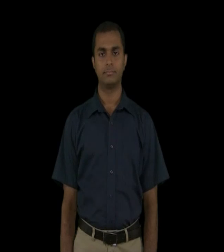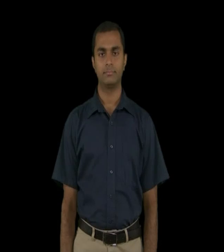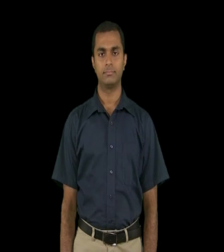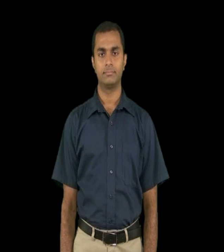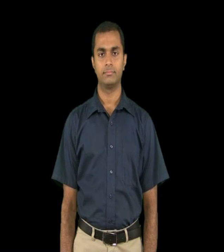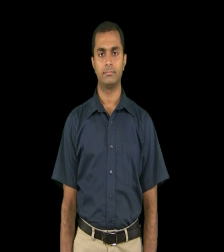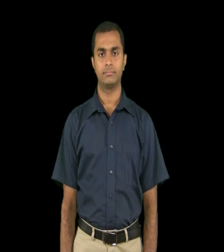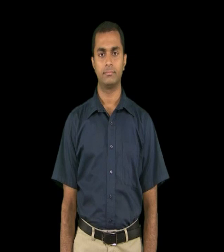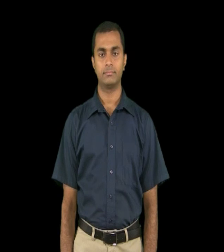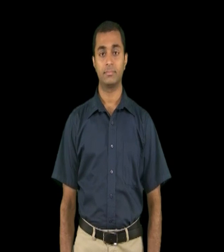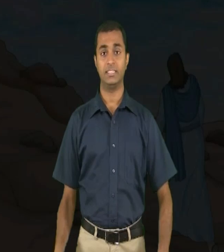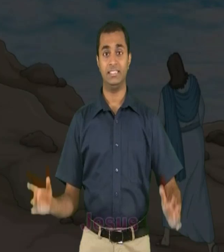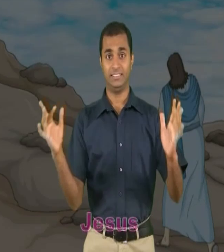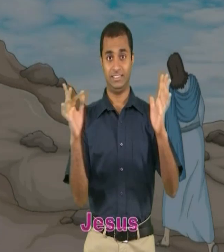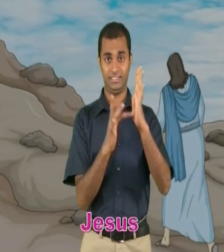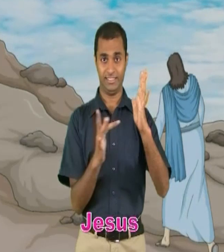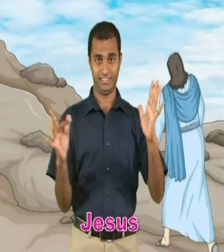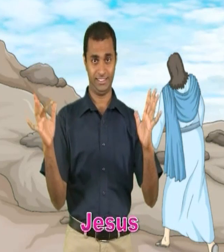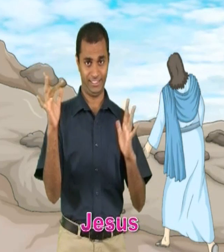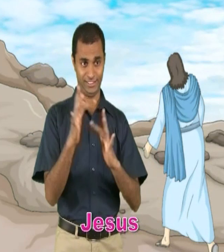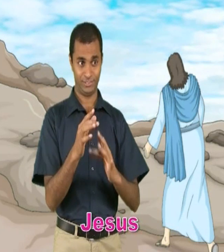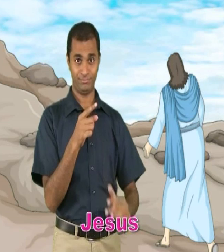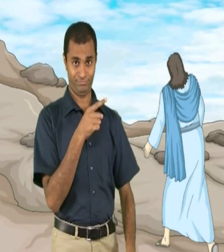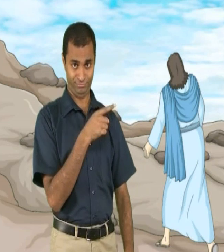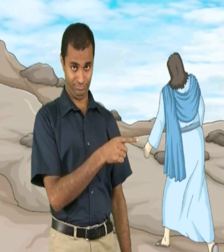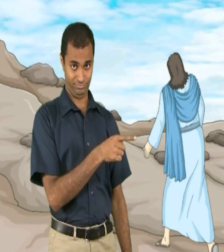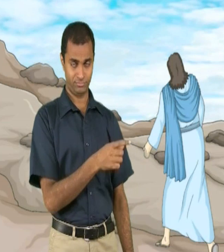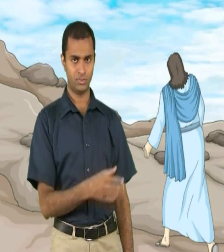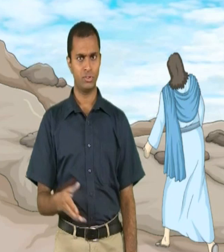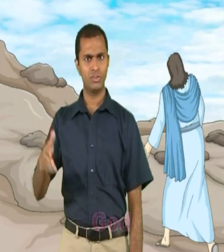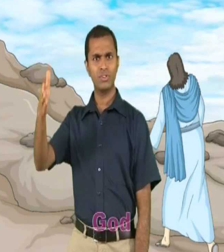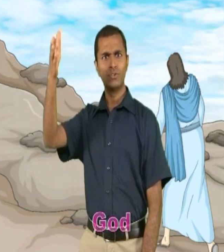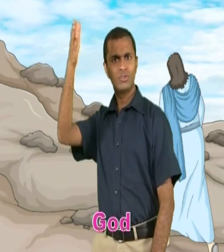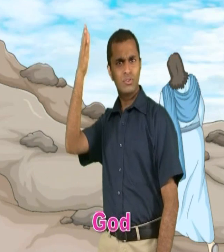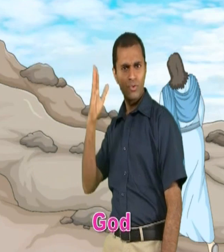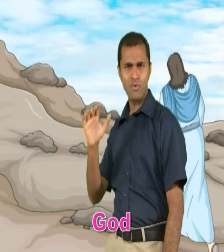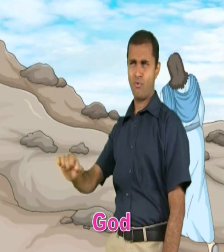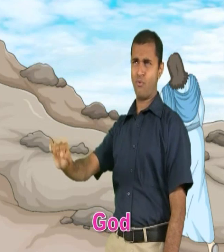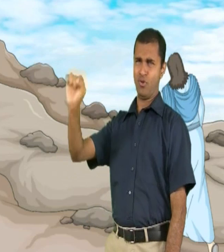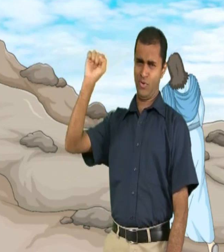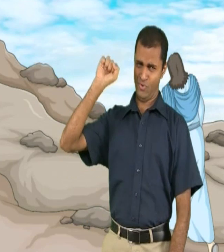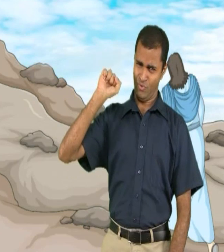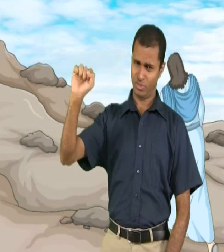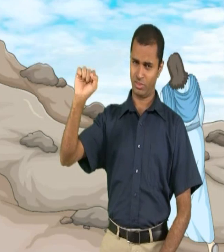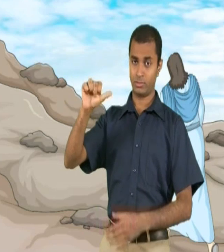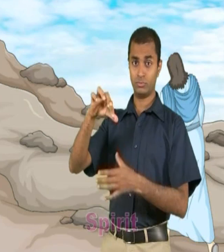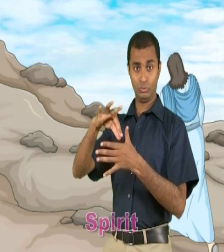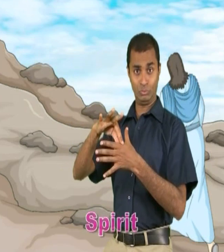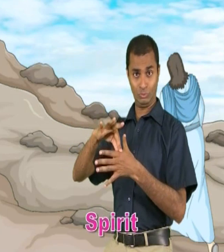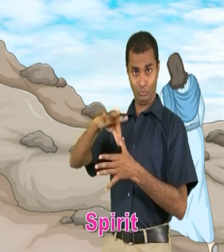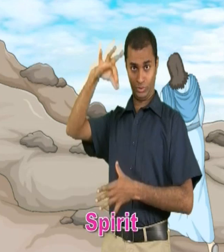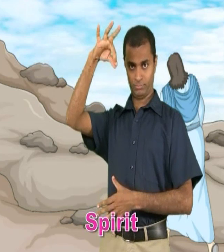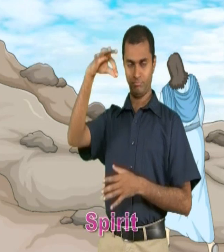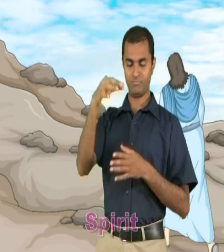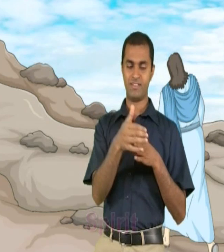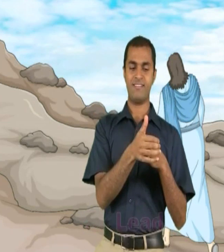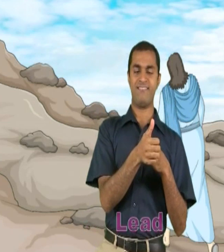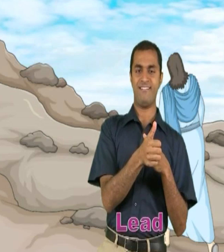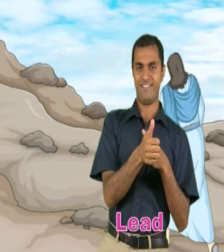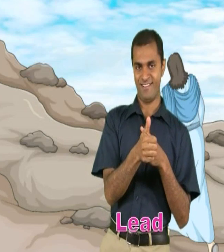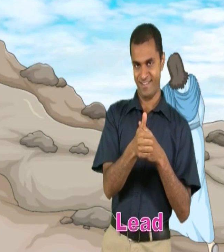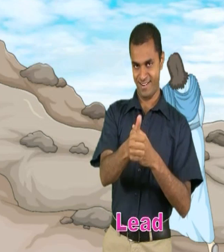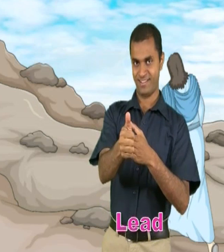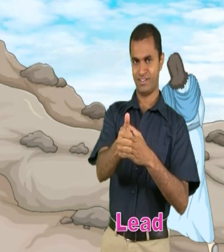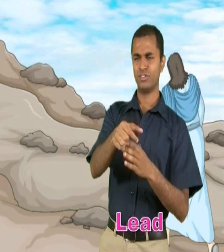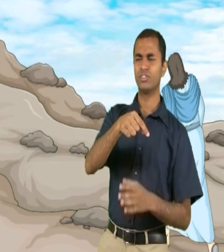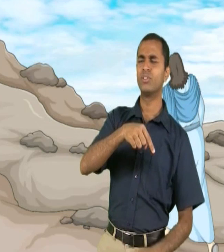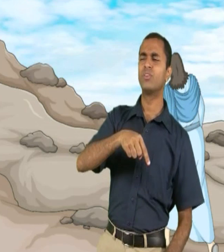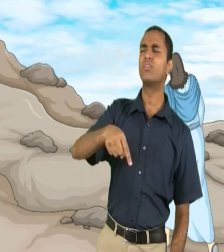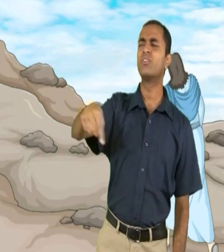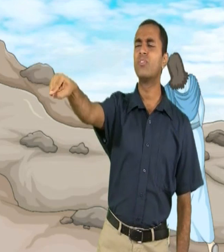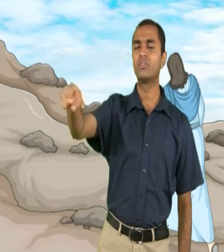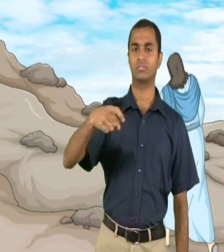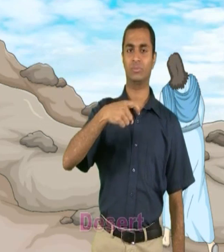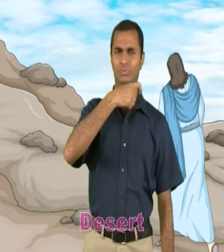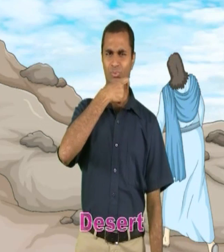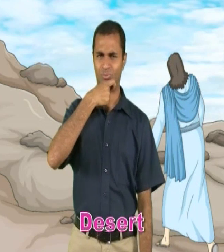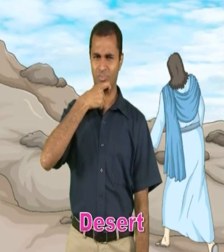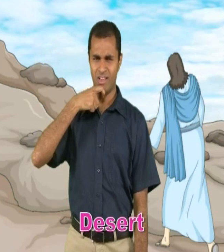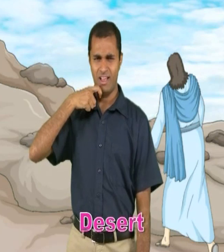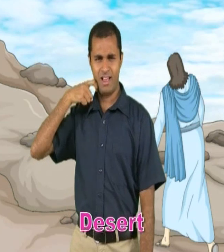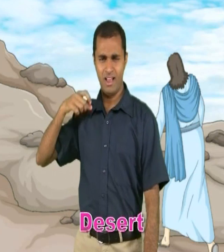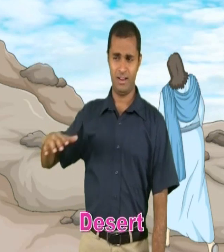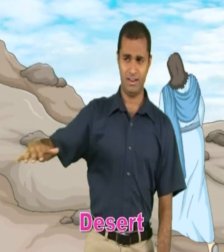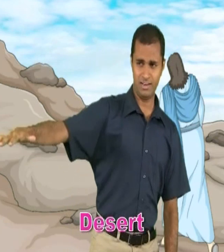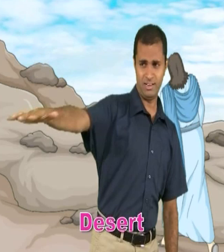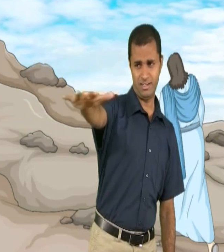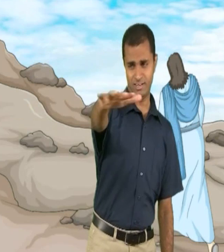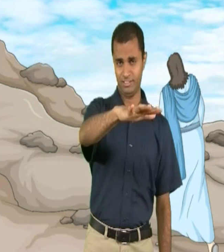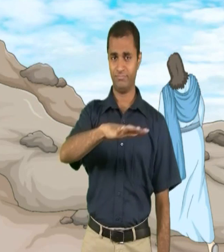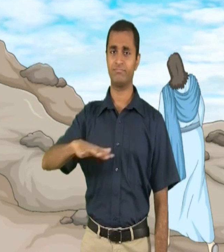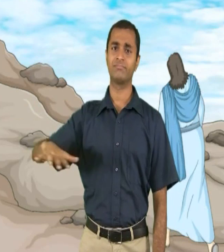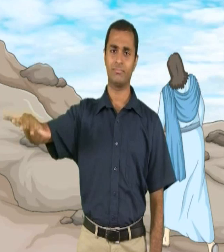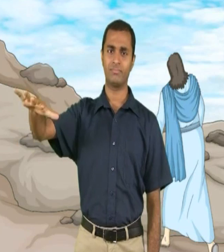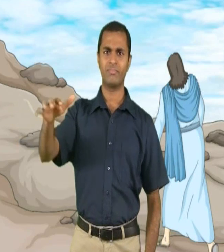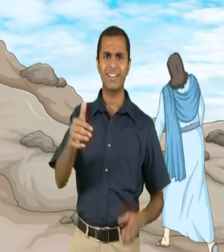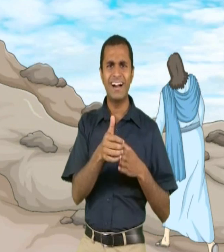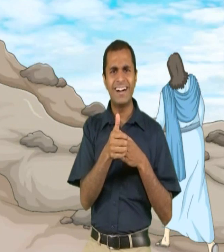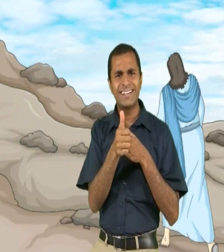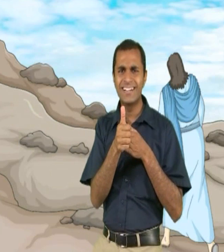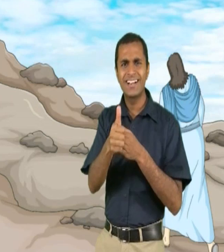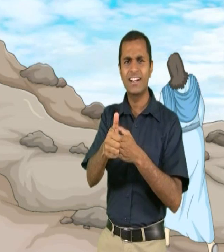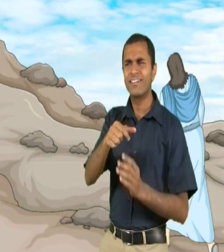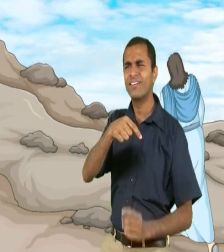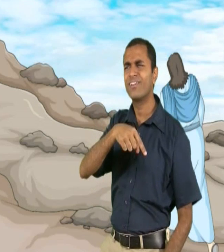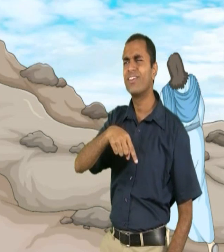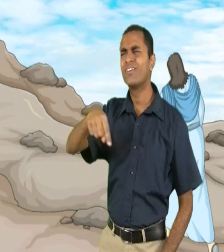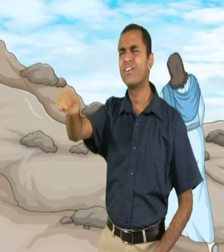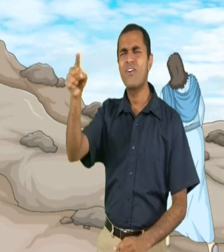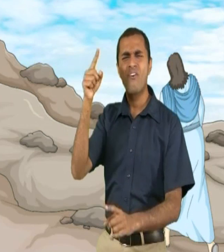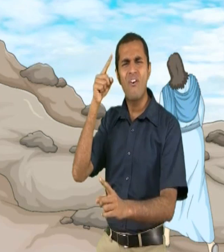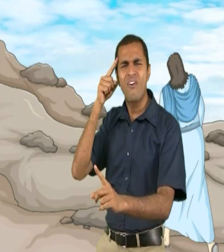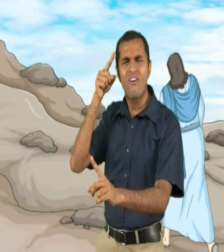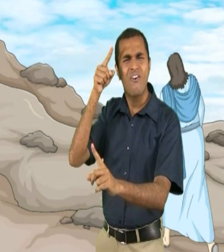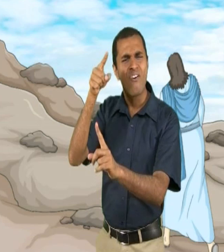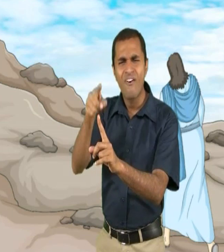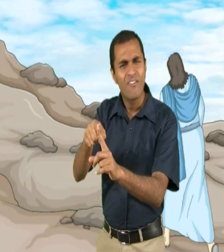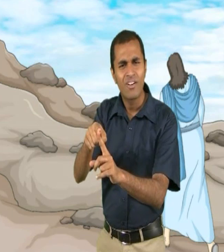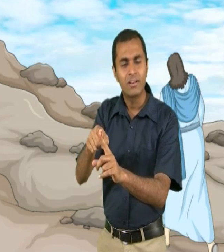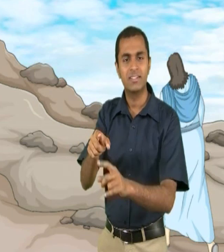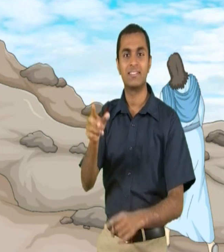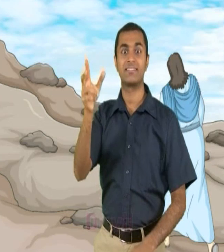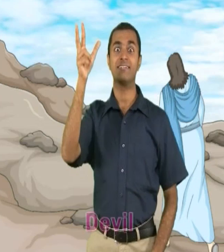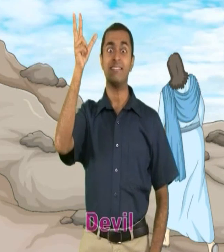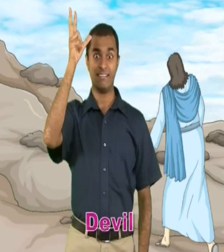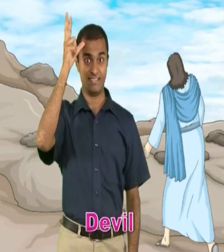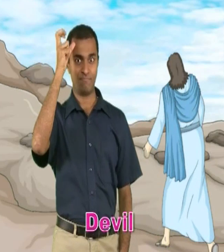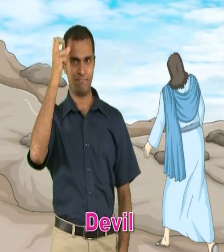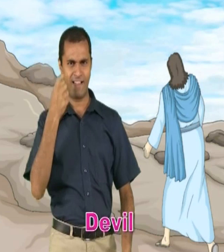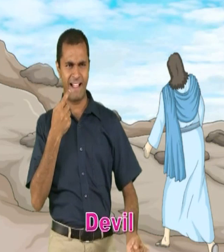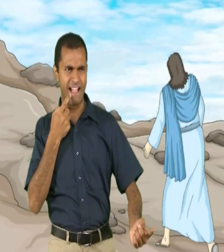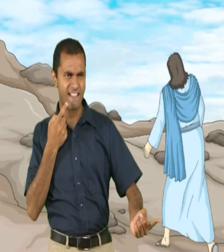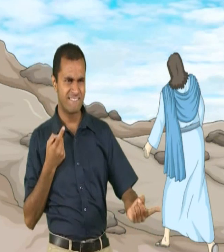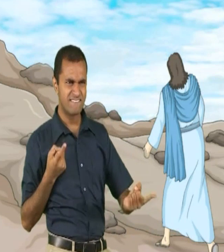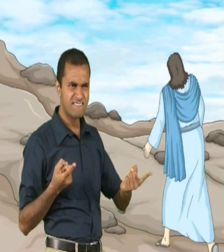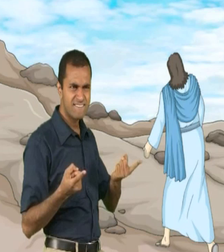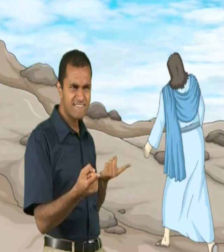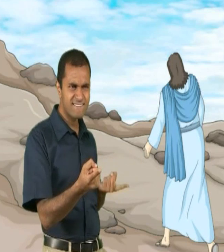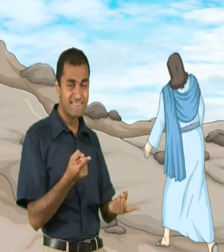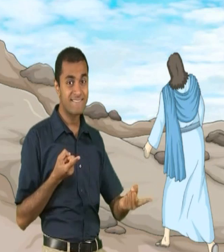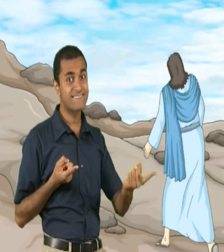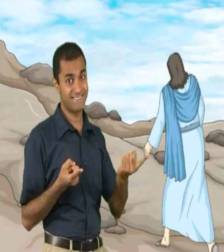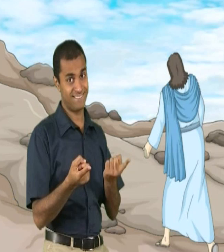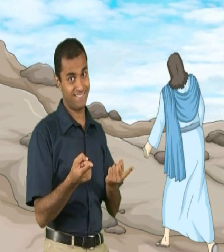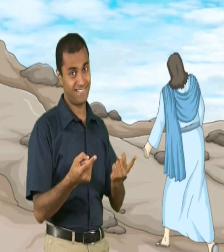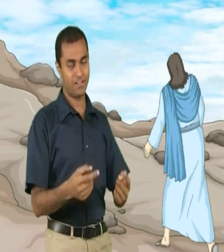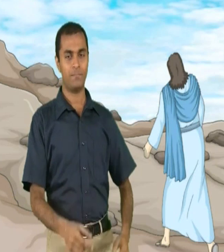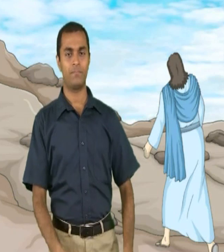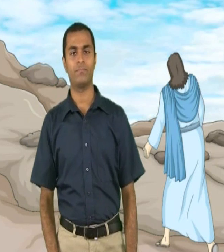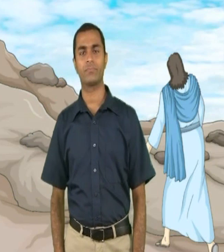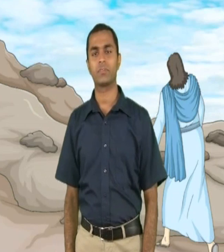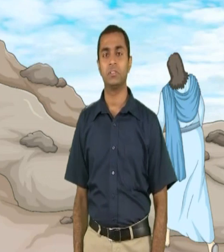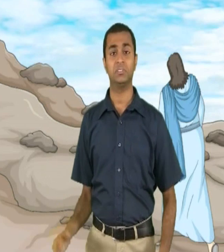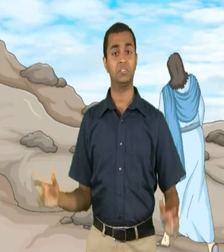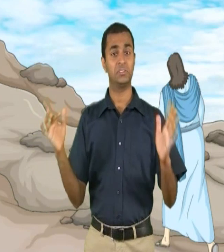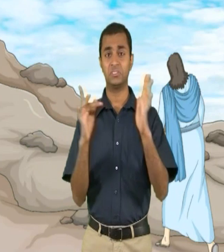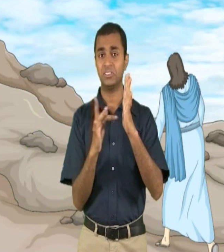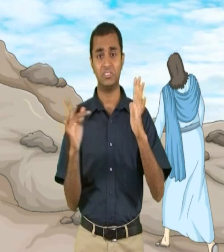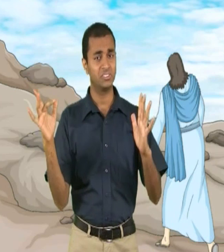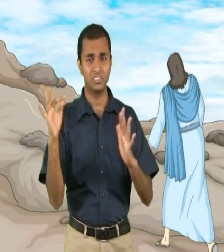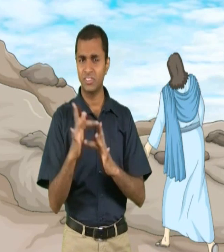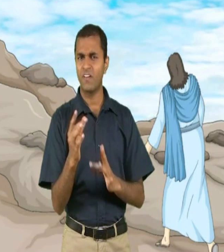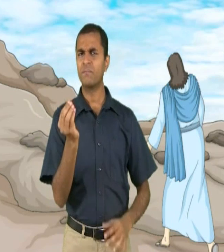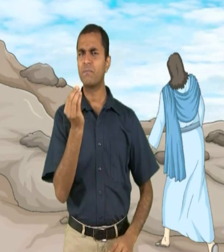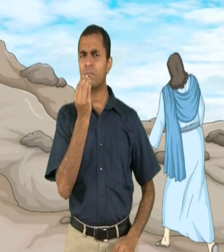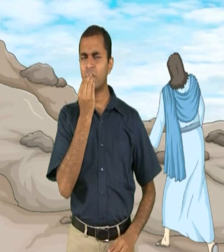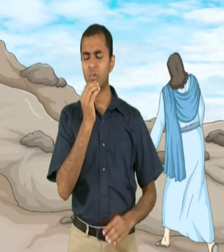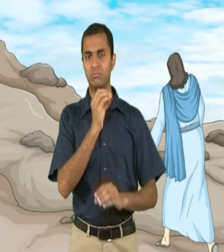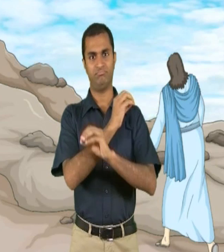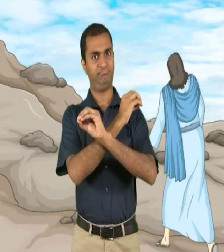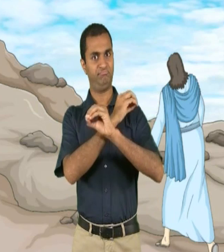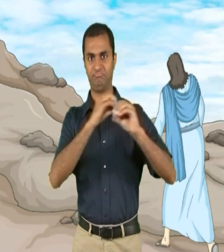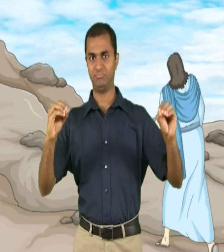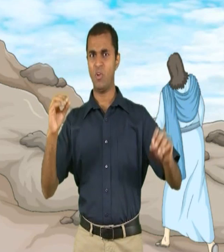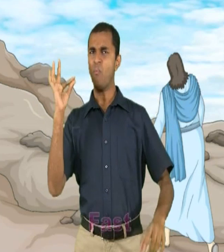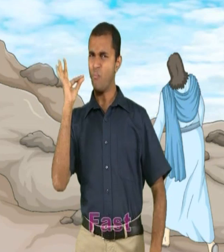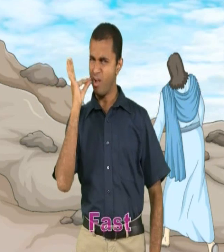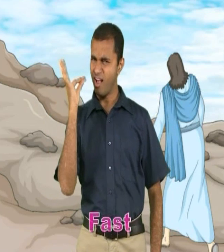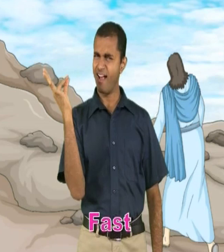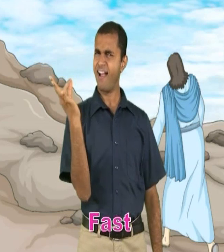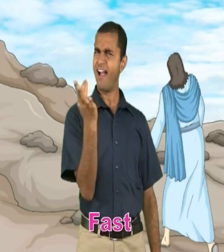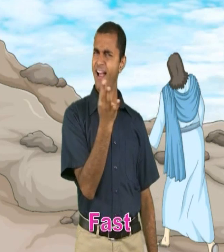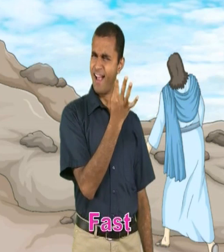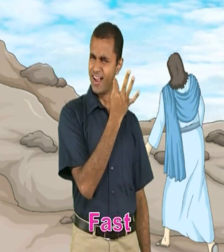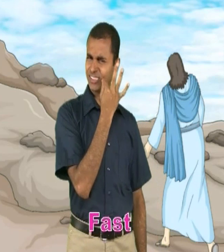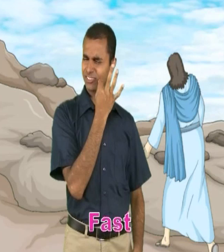Then Jesus was led by the Spirit into the wilderness to be tempted by the devil.